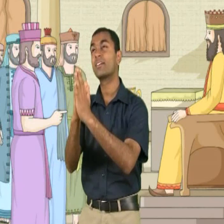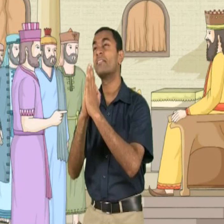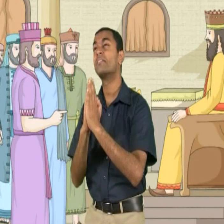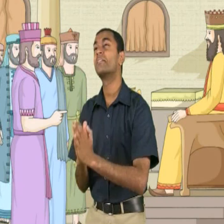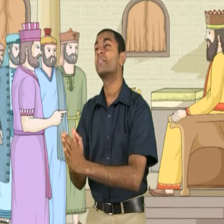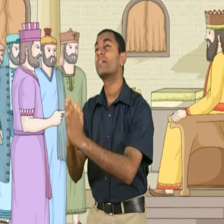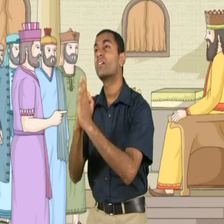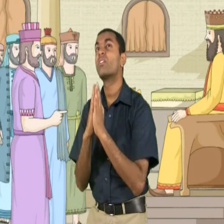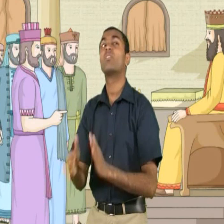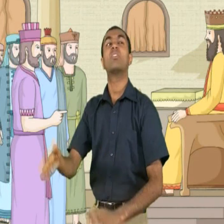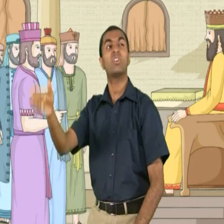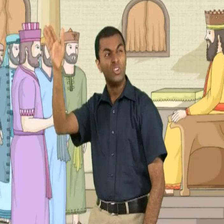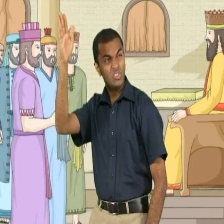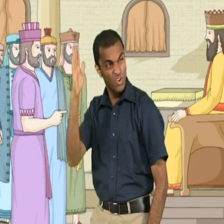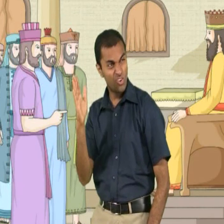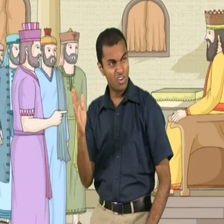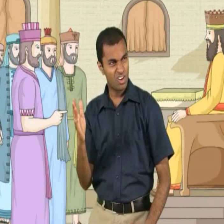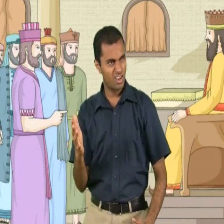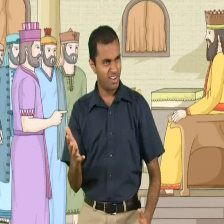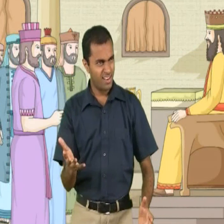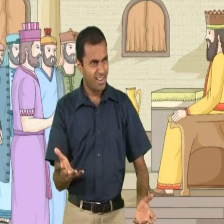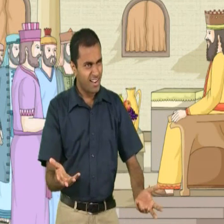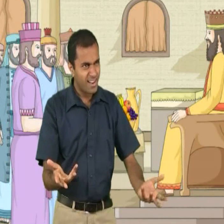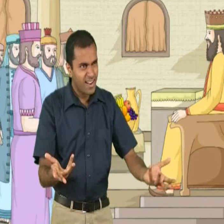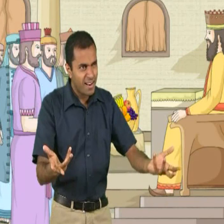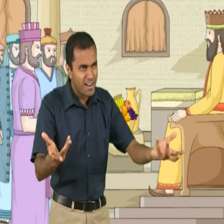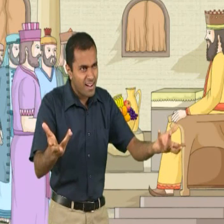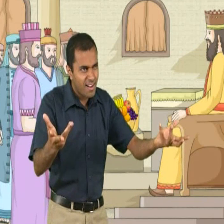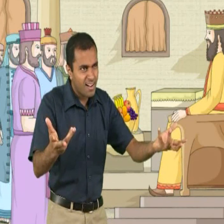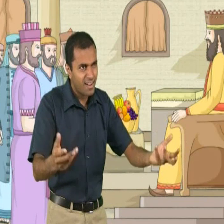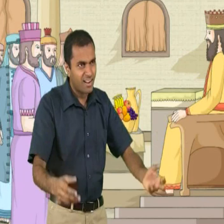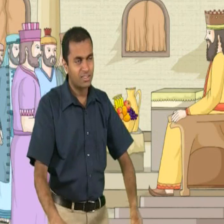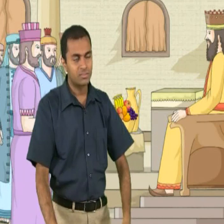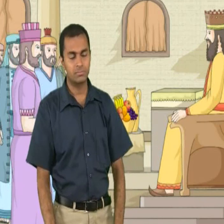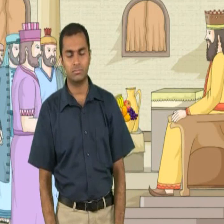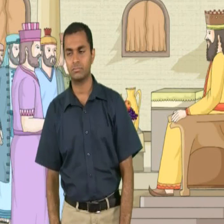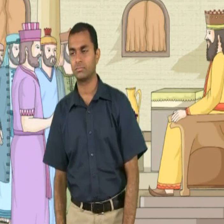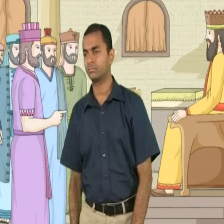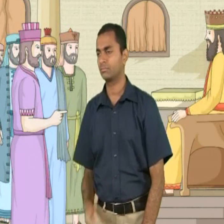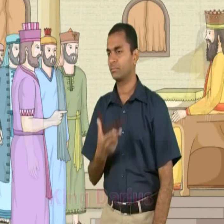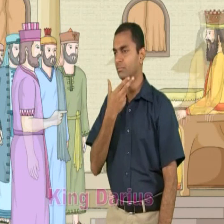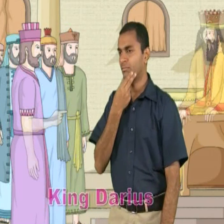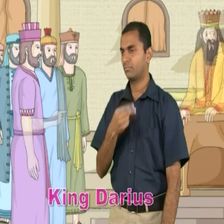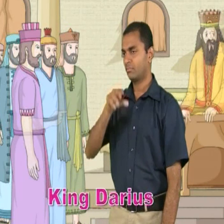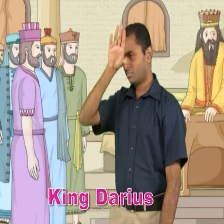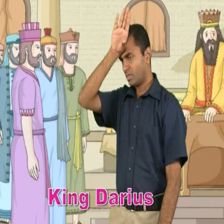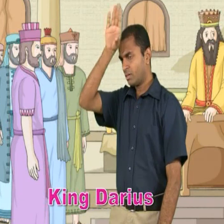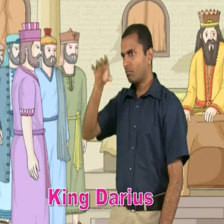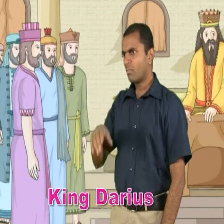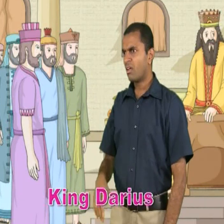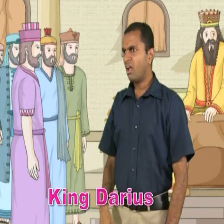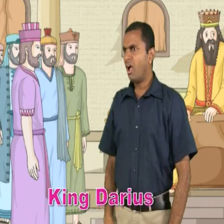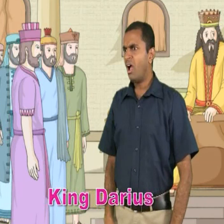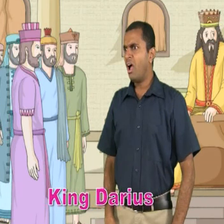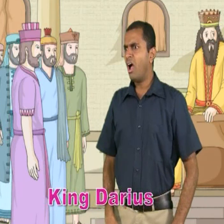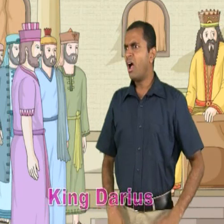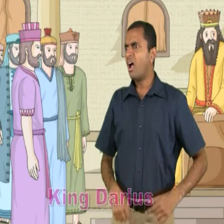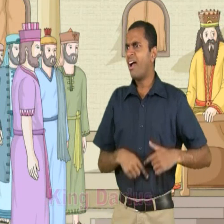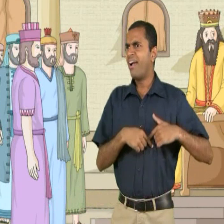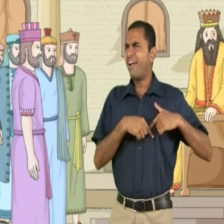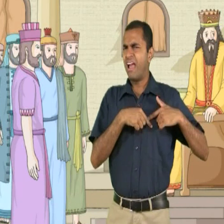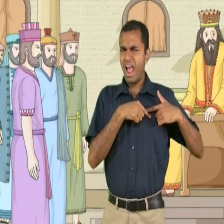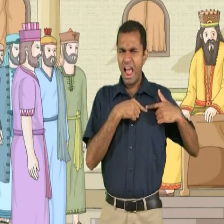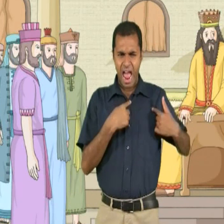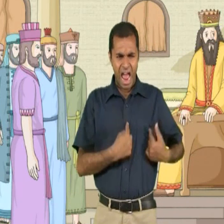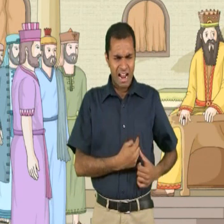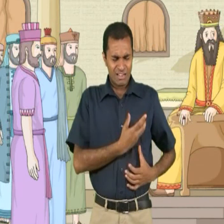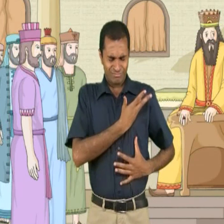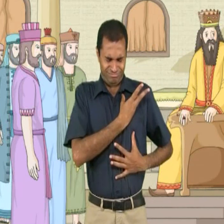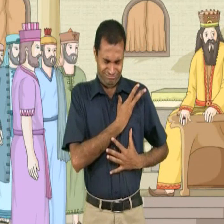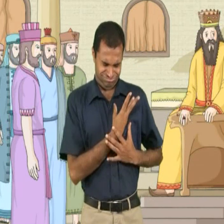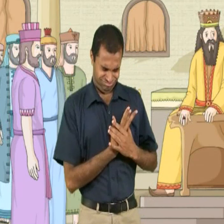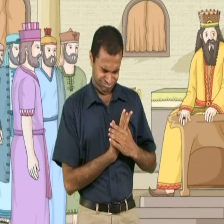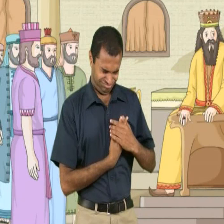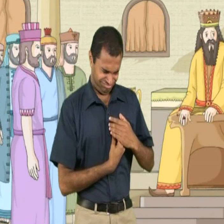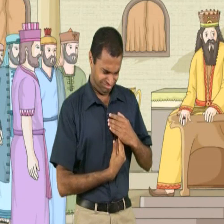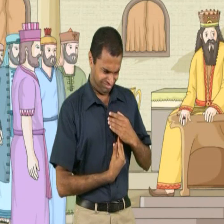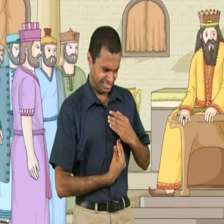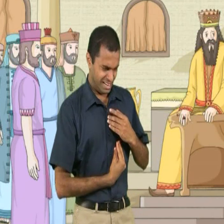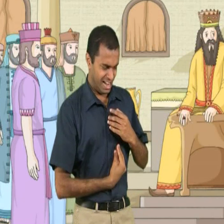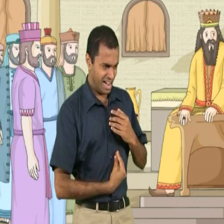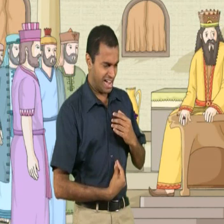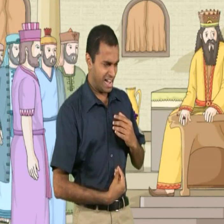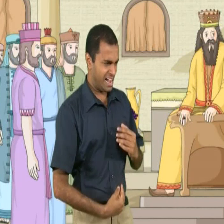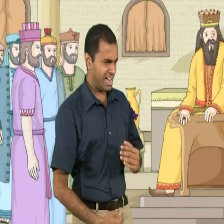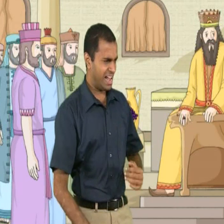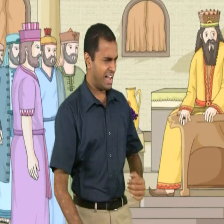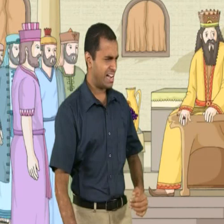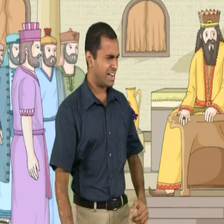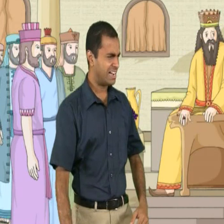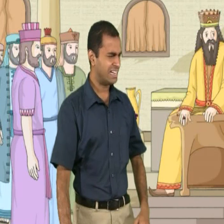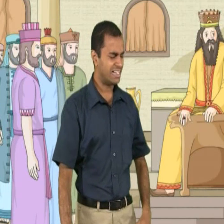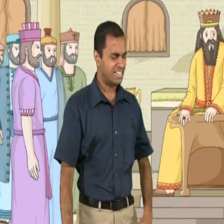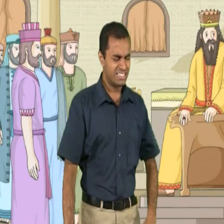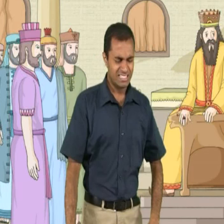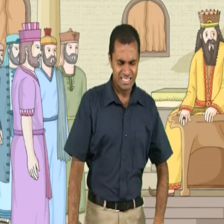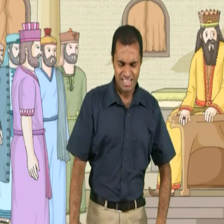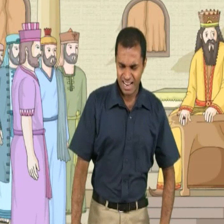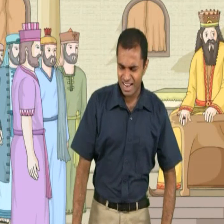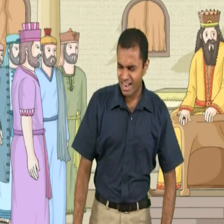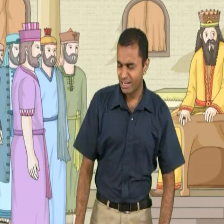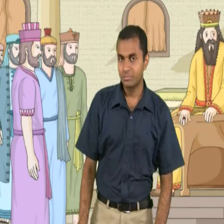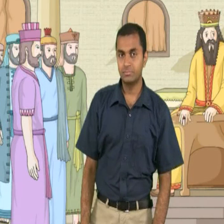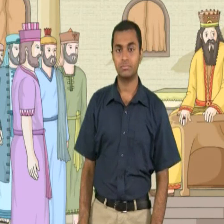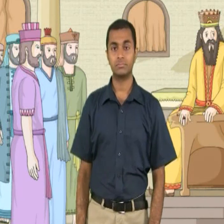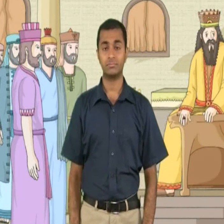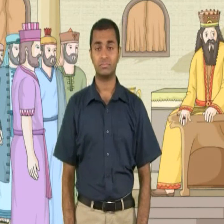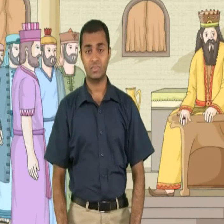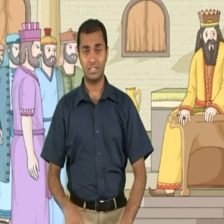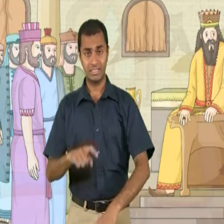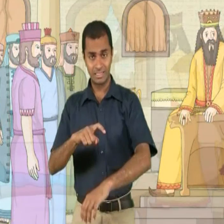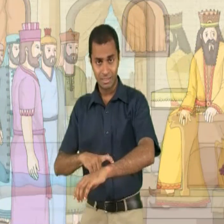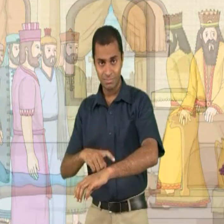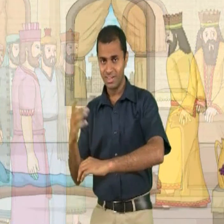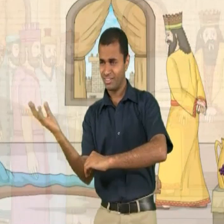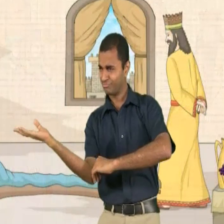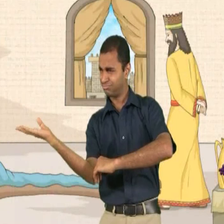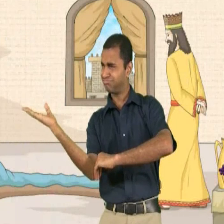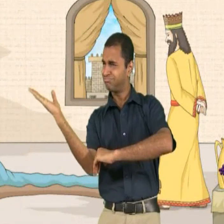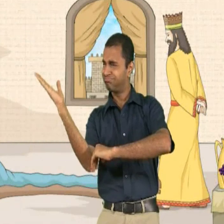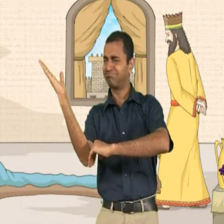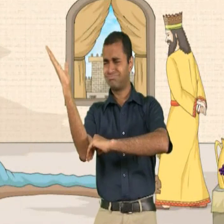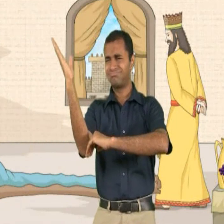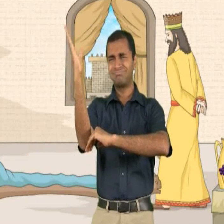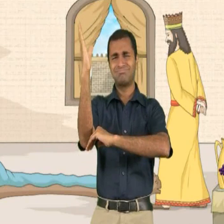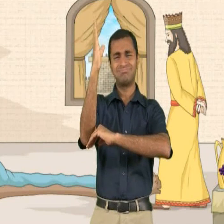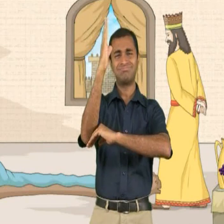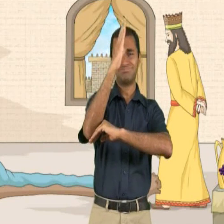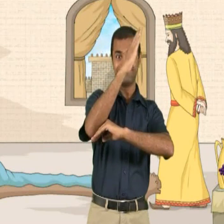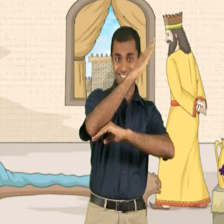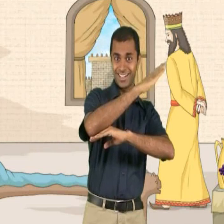He still makes his petition three times a day.”